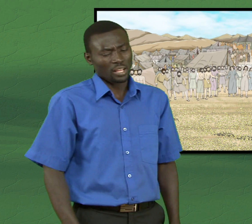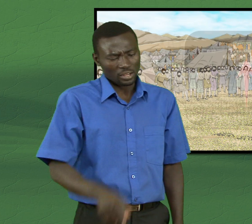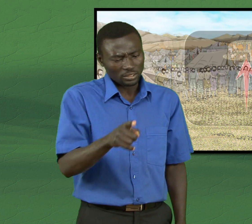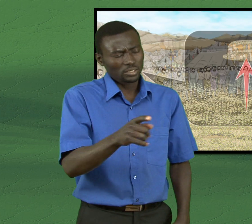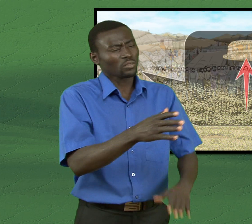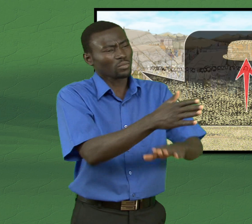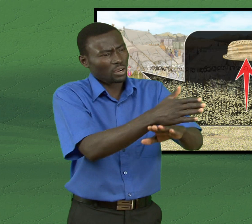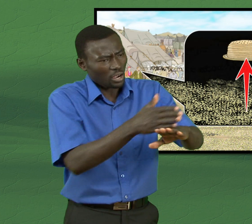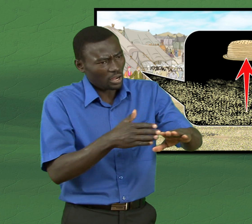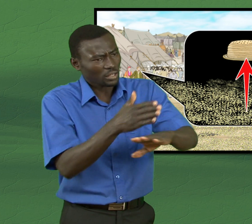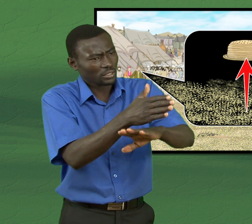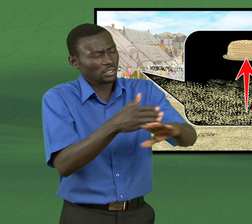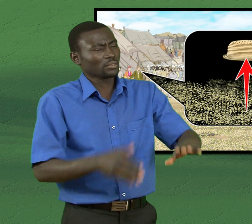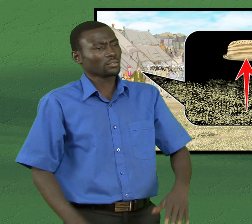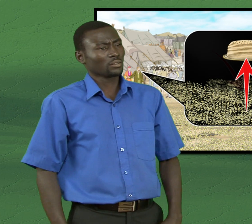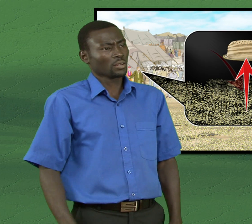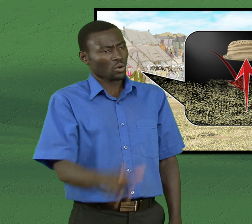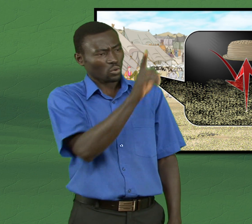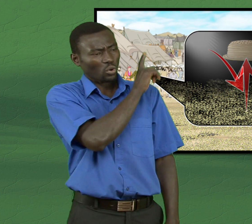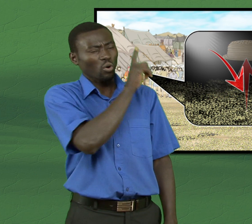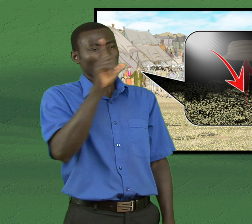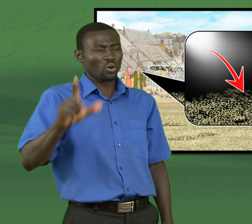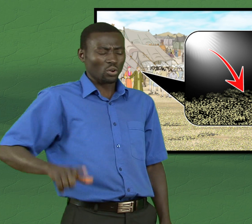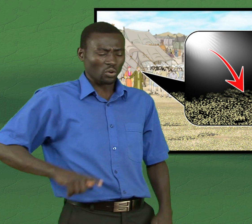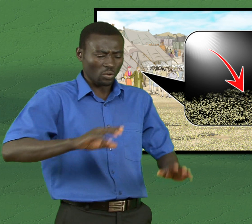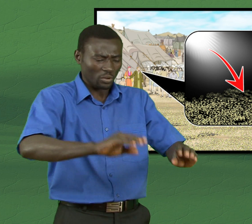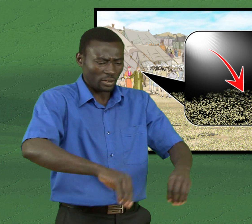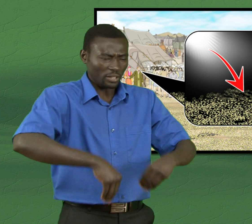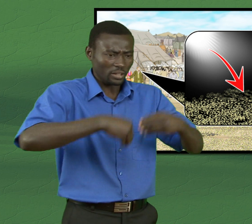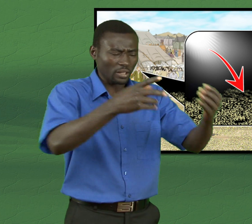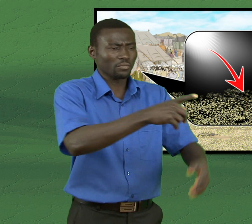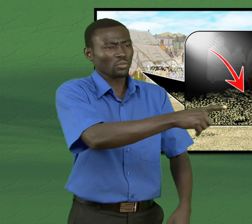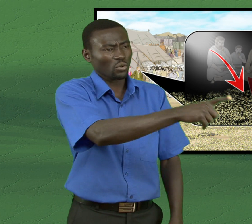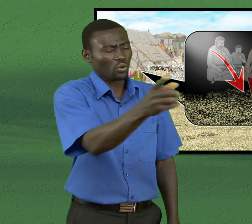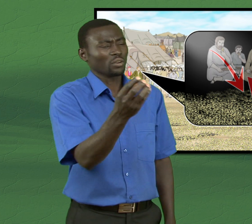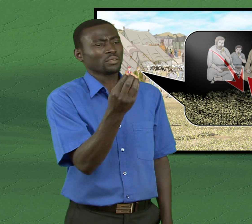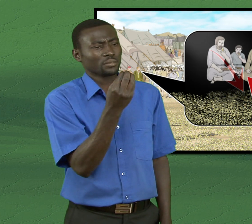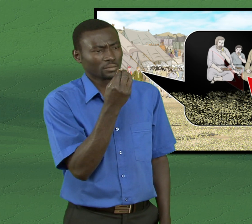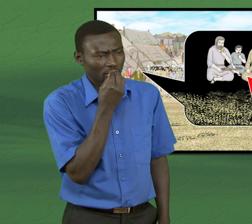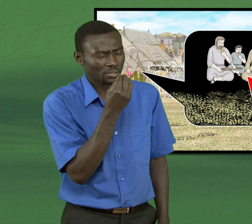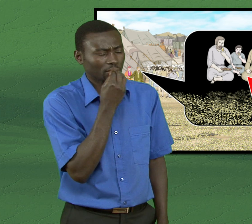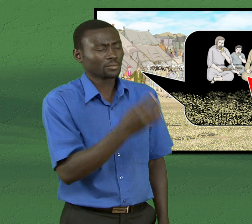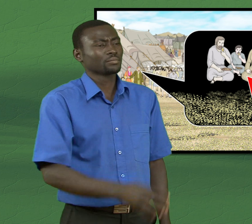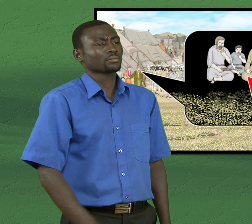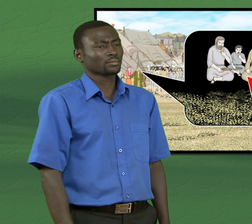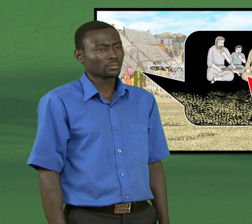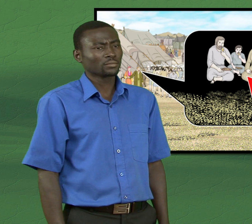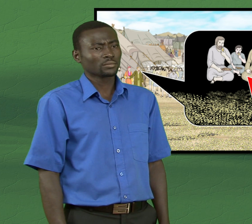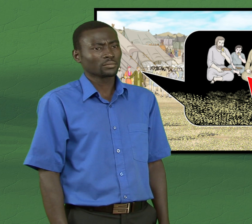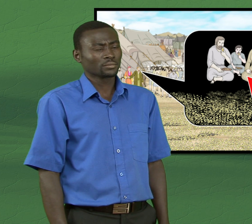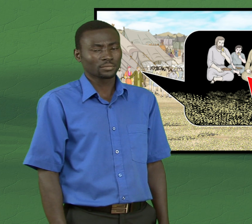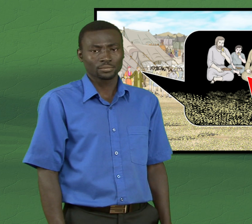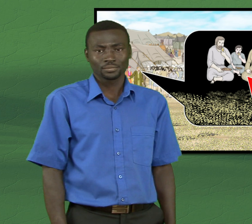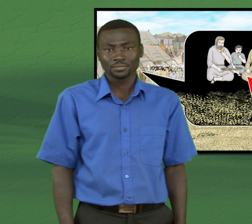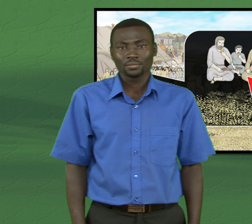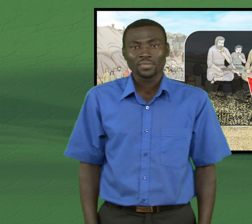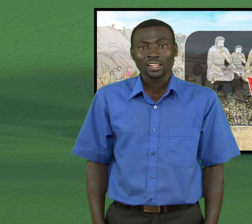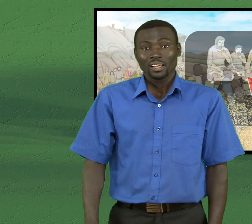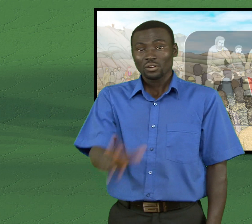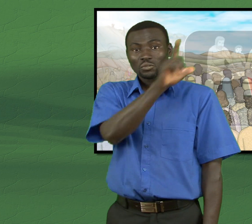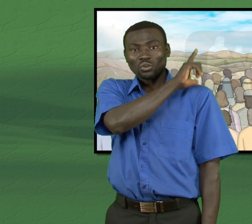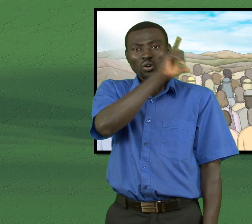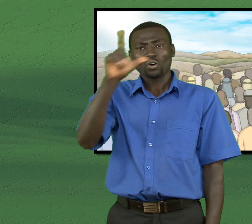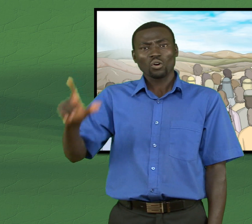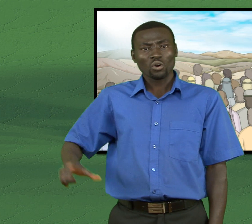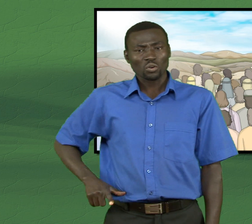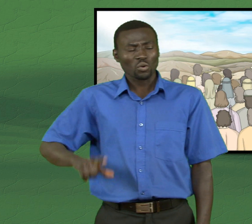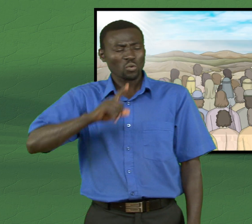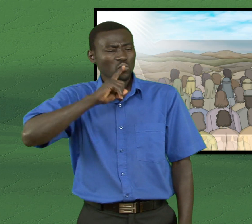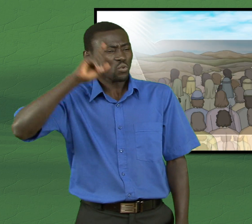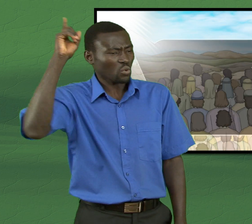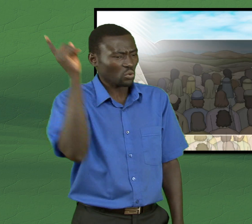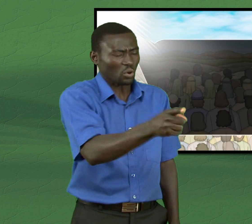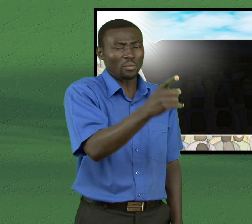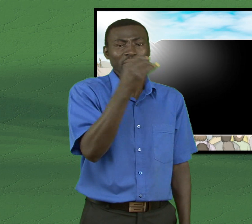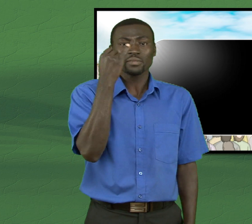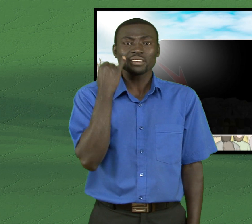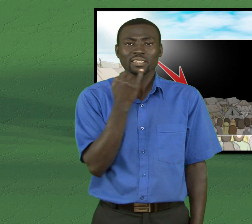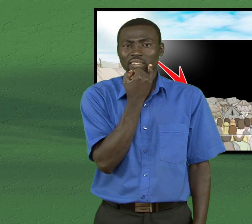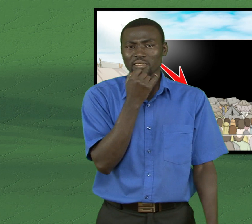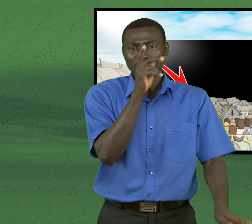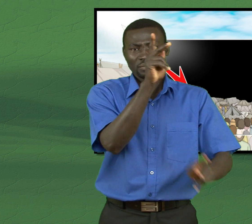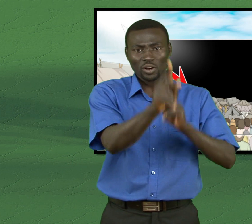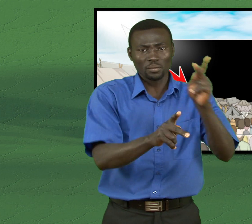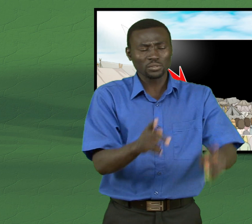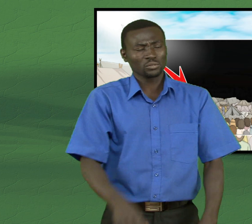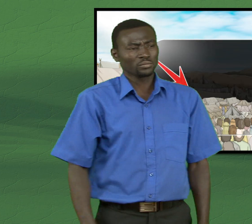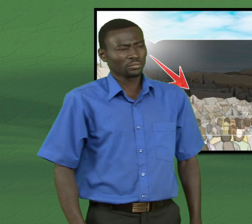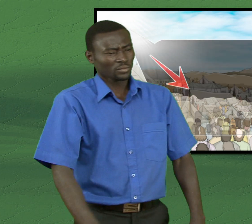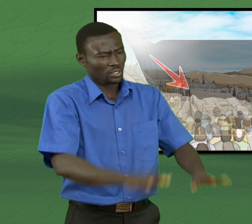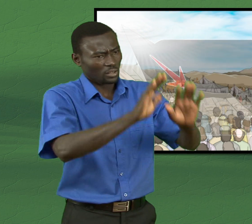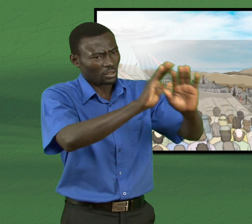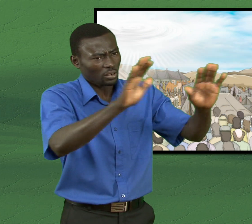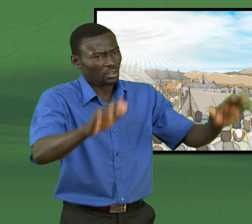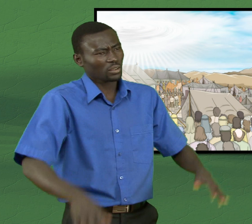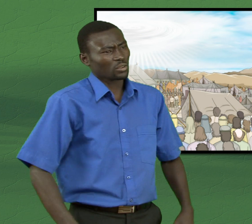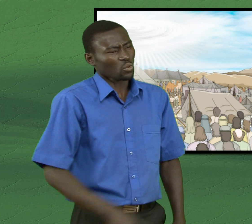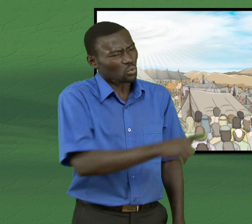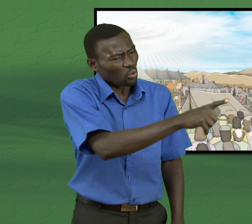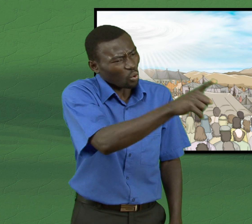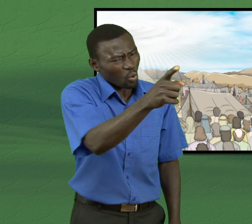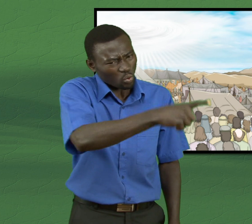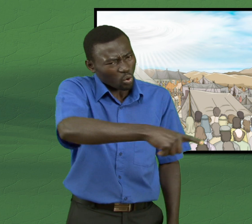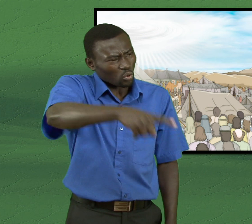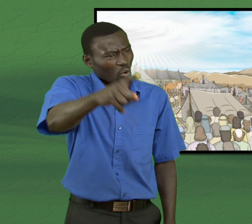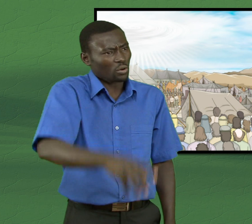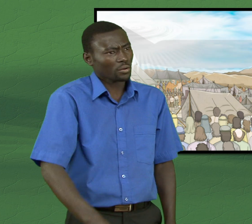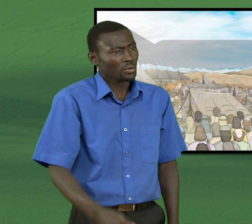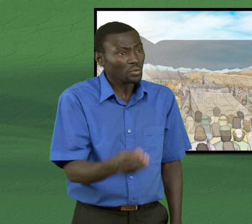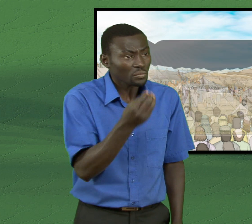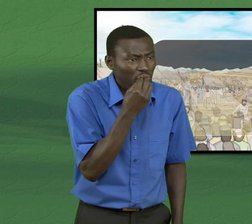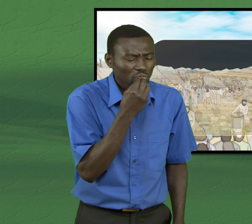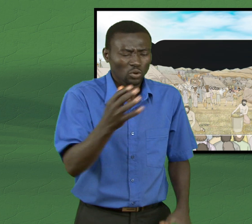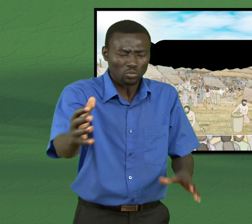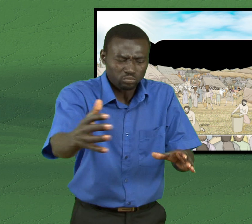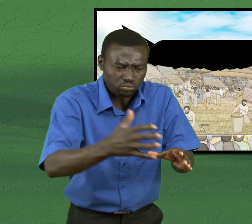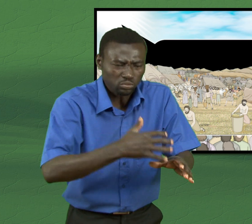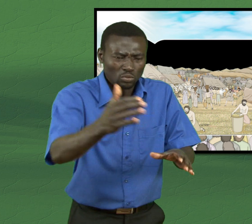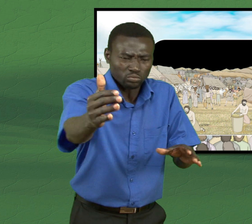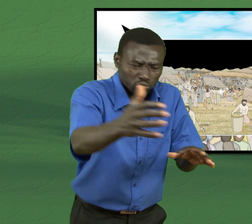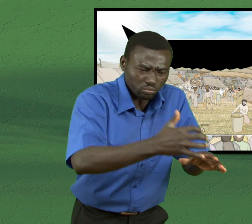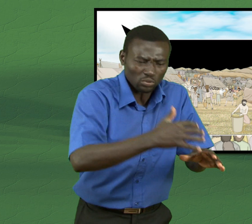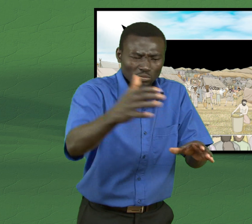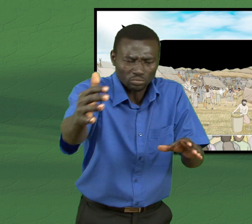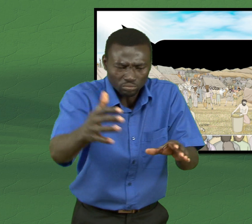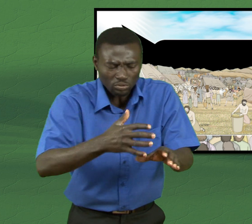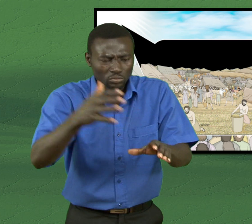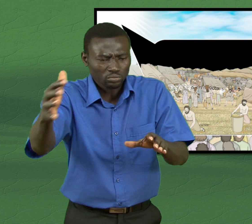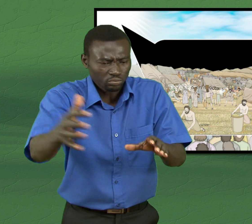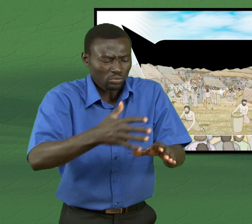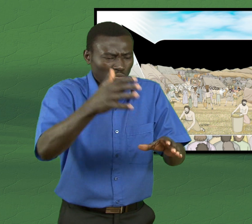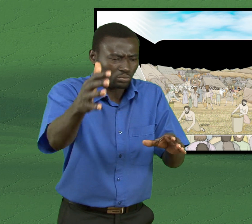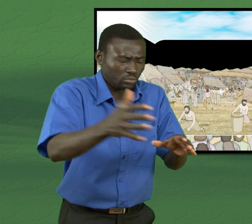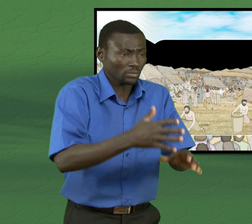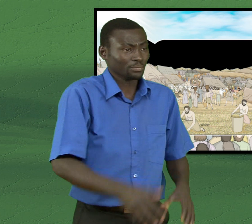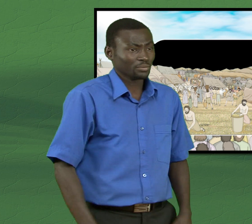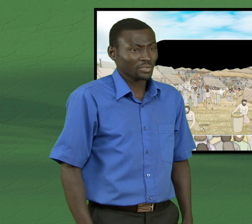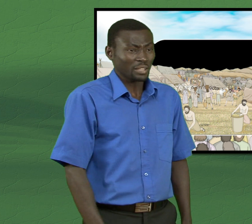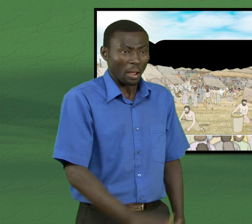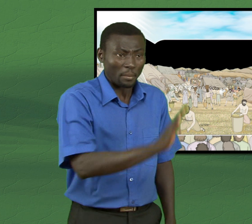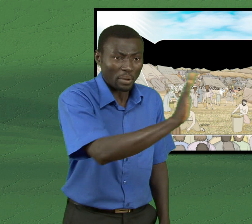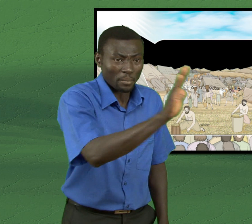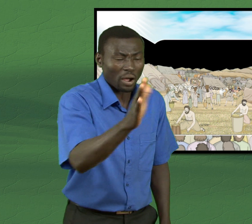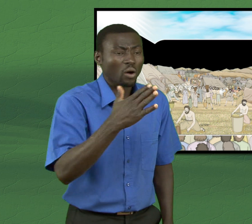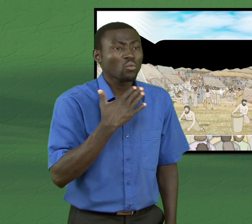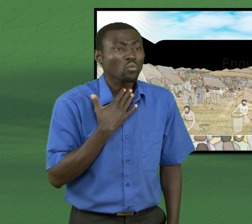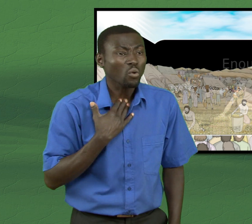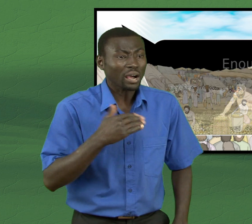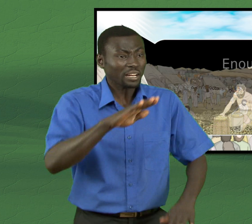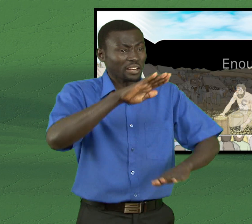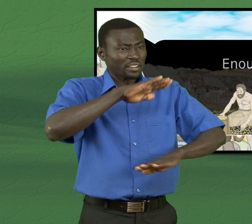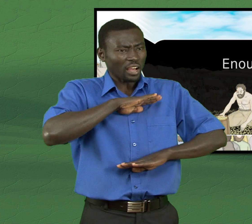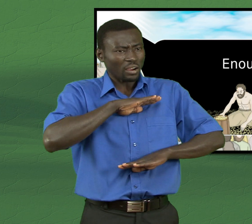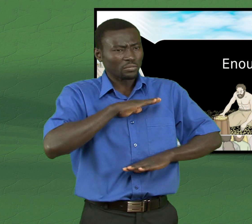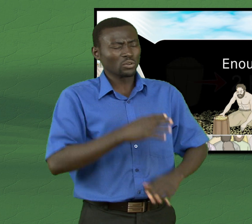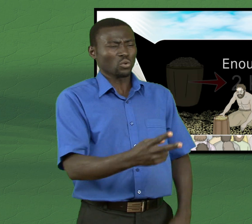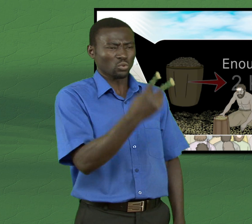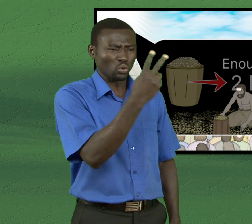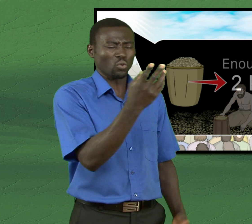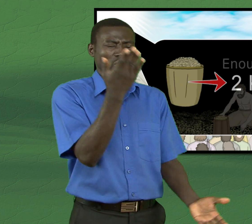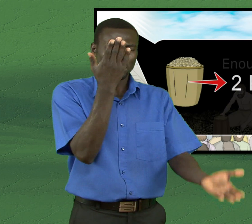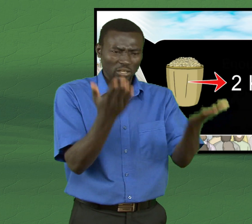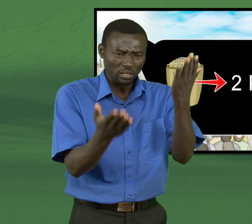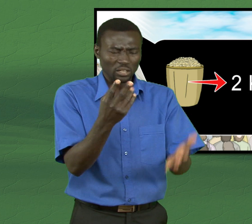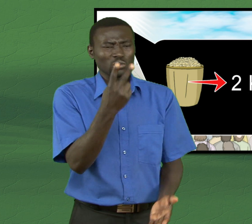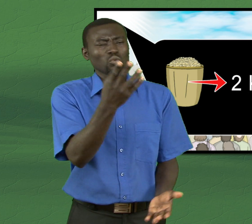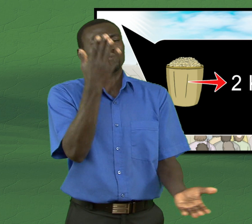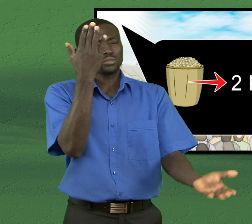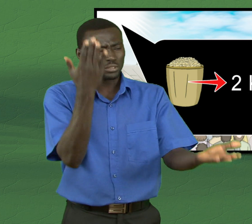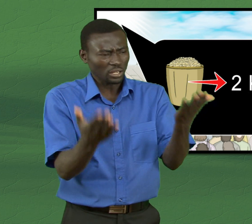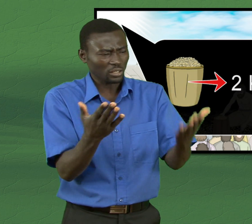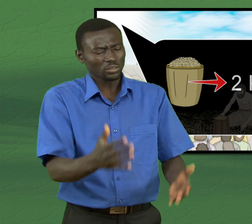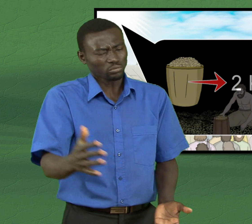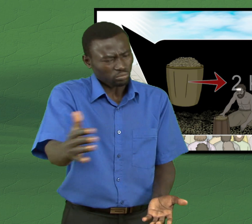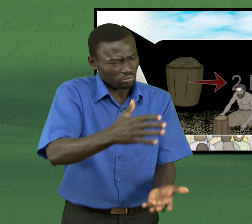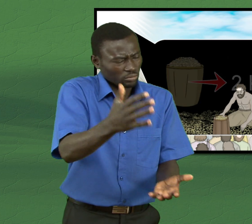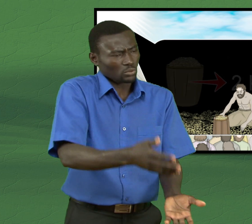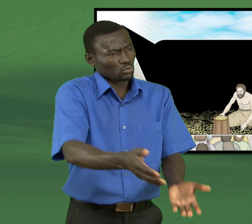This is what the LORD has commanded: ‘Each one is to gather as much as he needs.